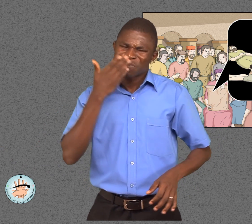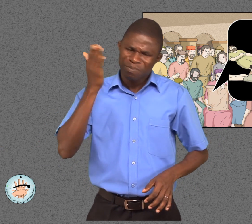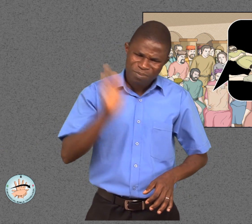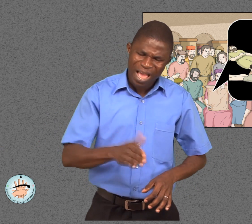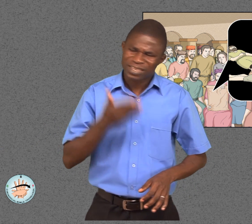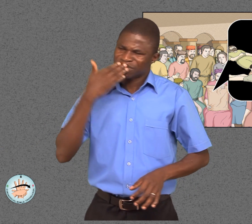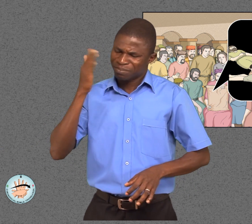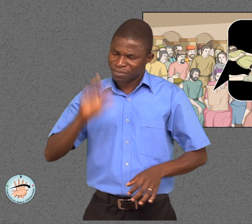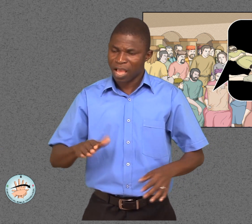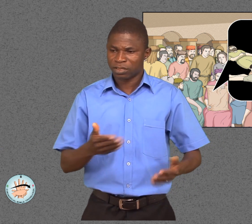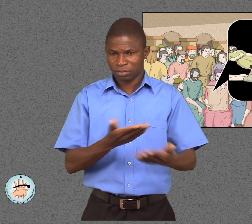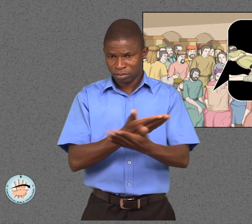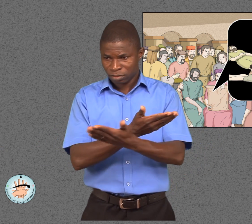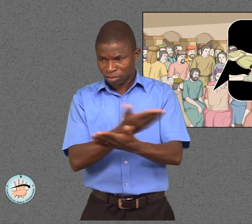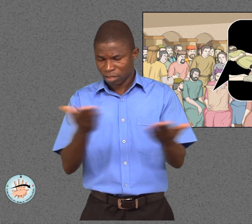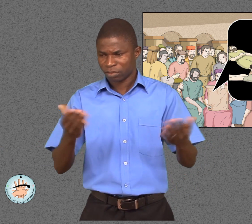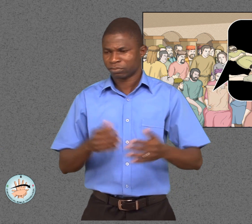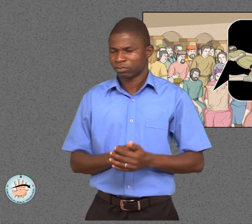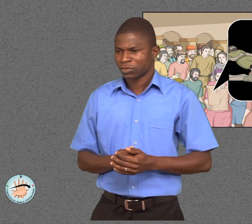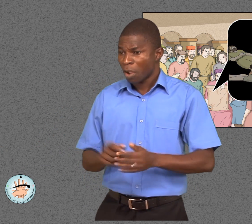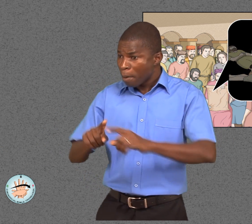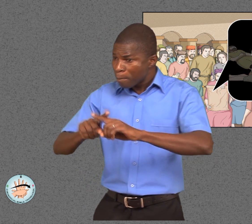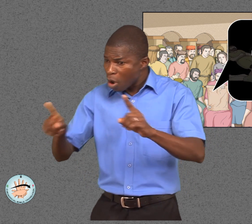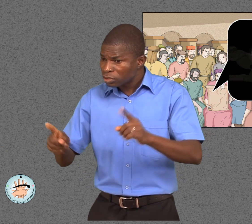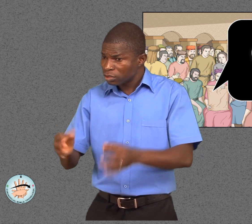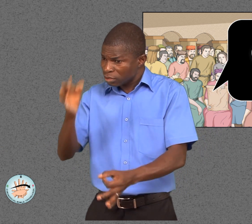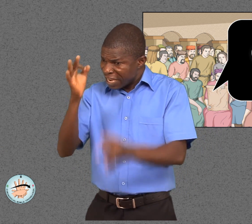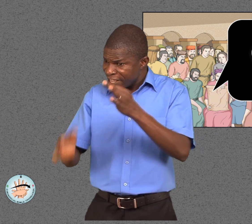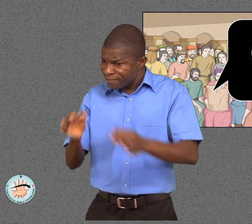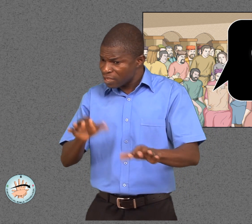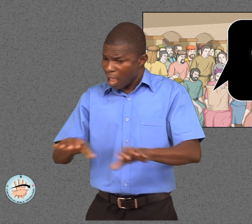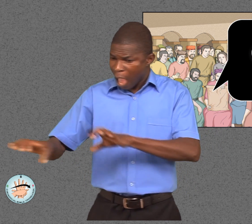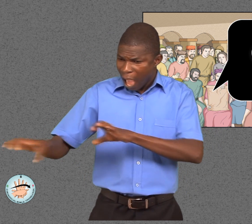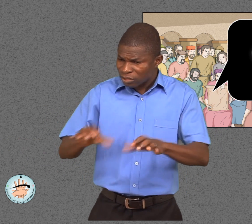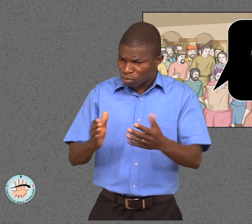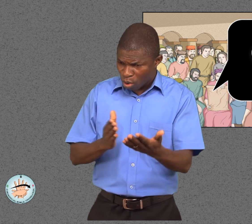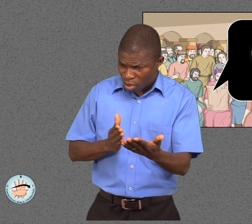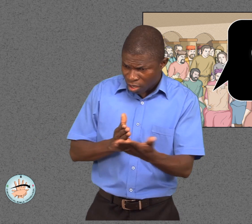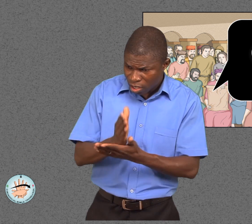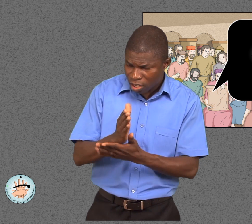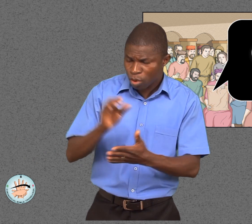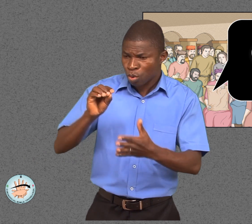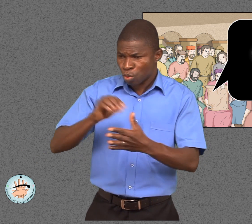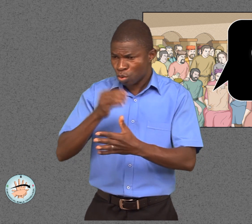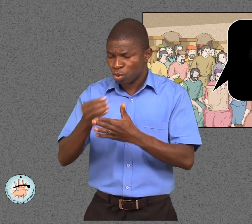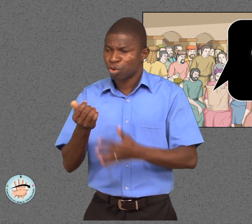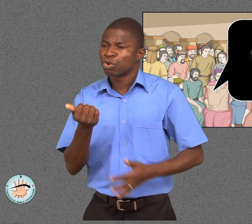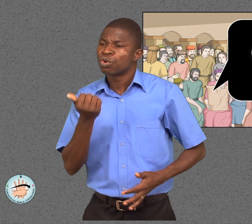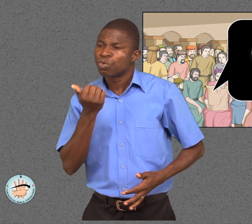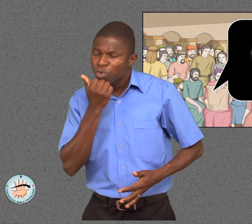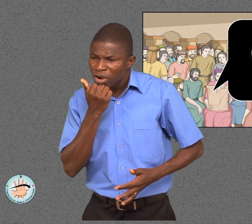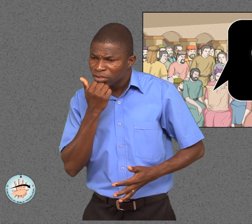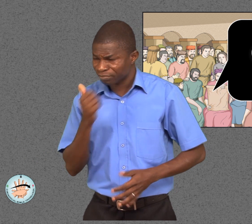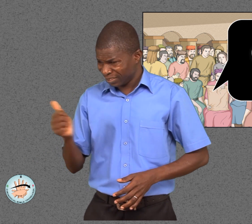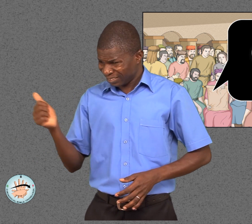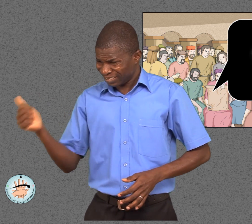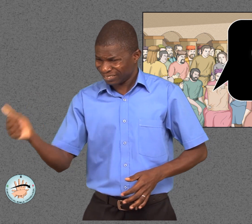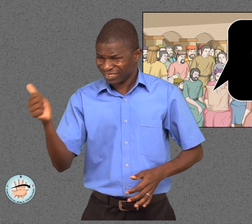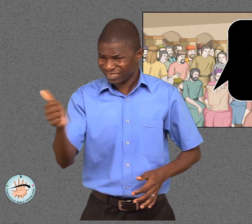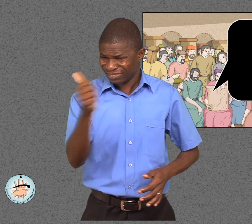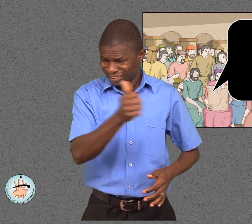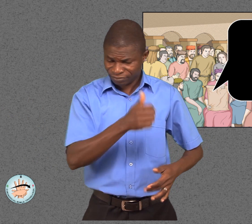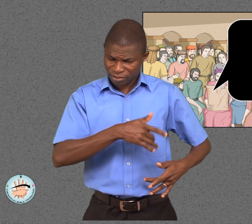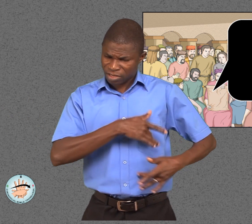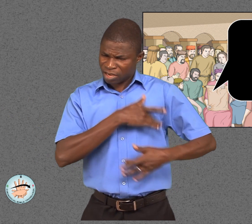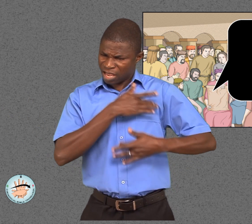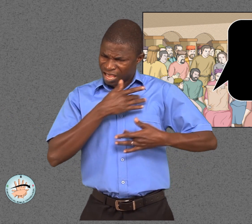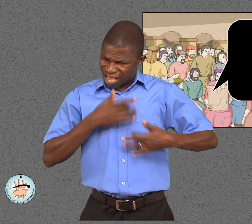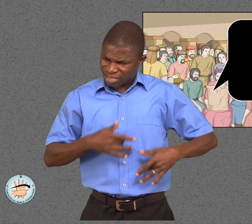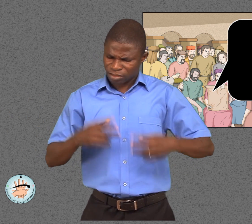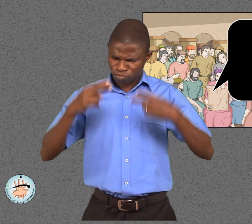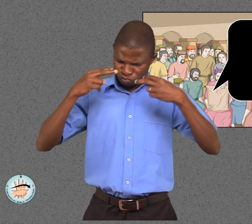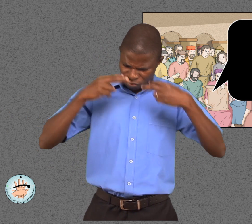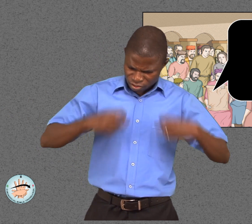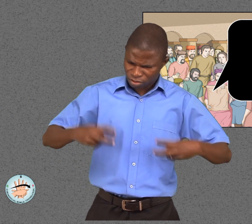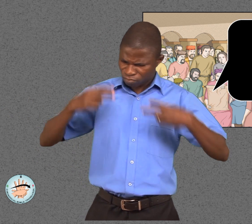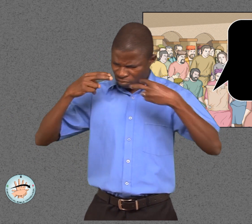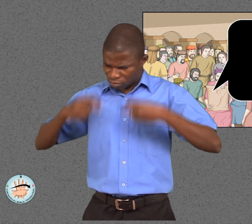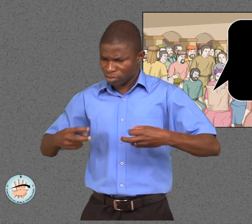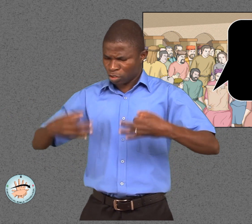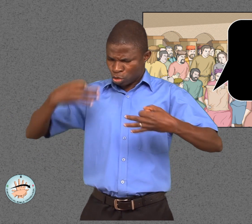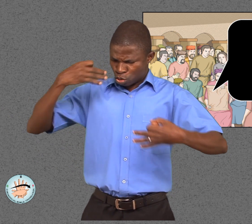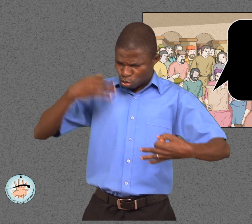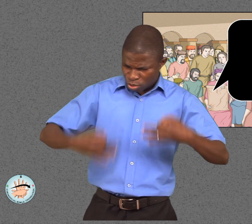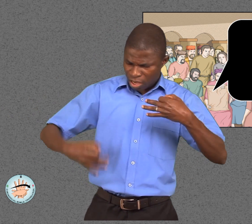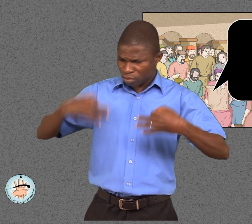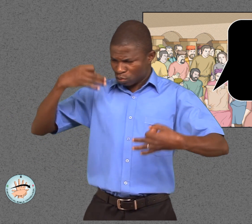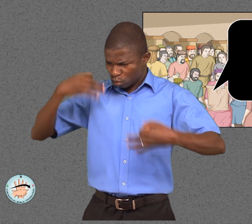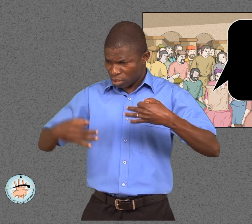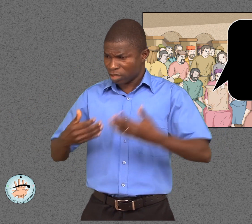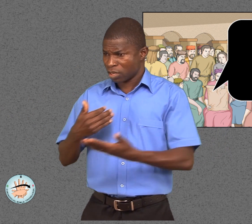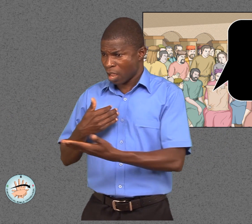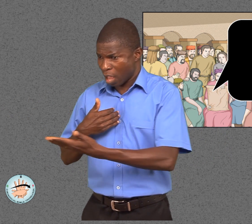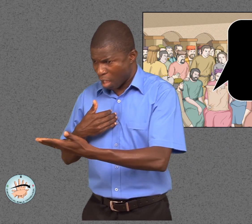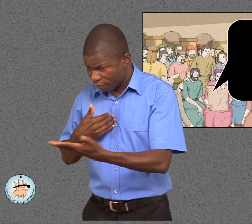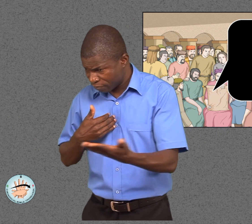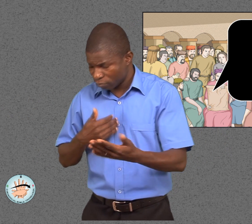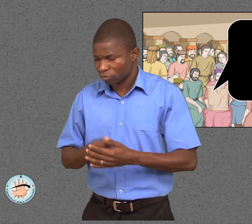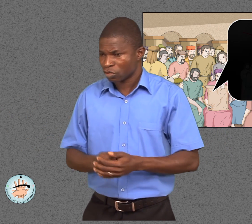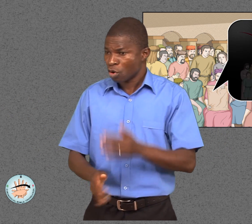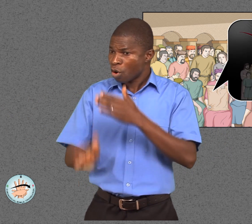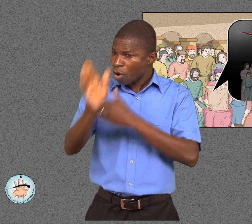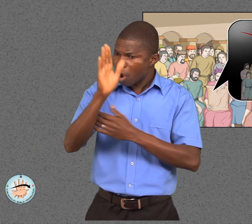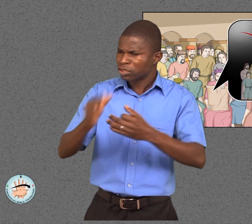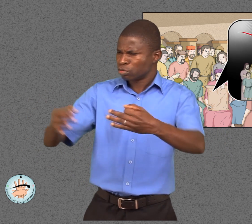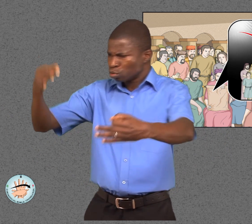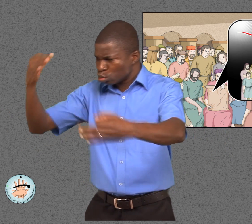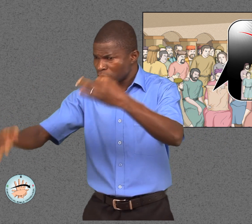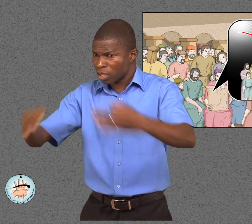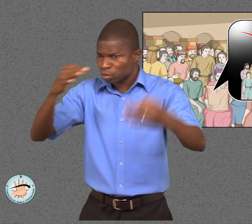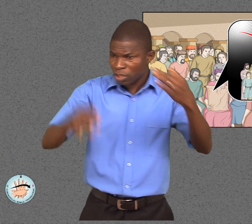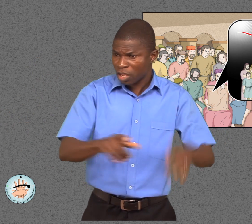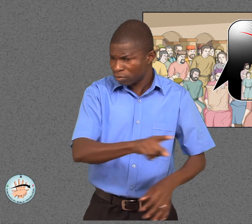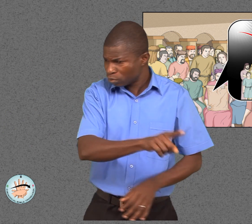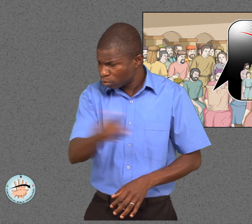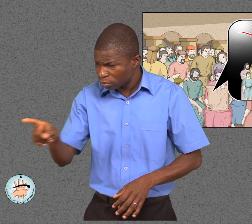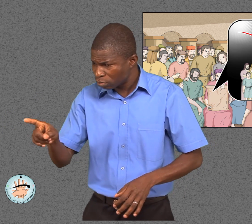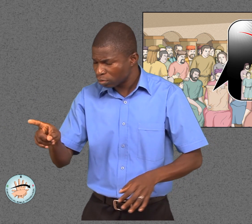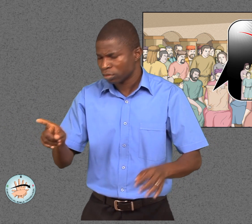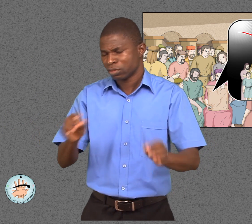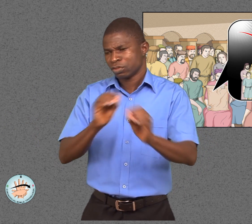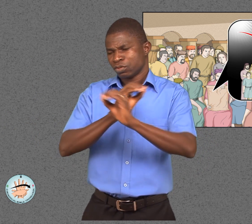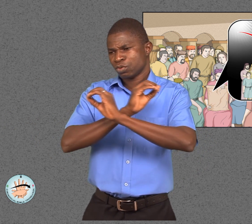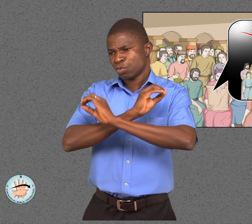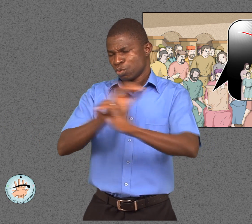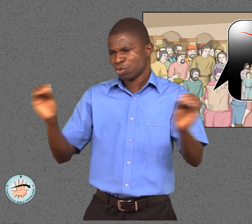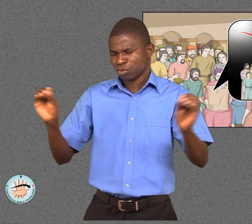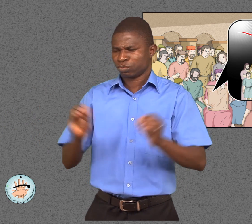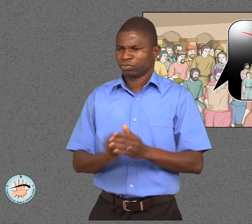Now if we judged ourselves properly, we would not come under judgment.